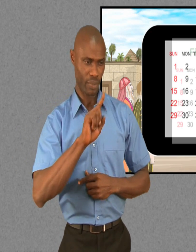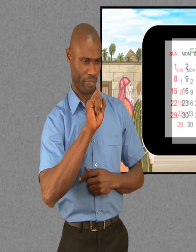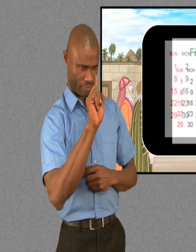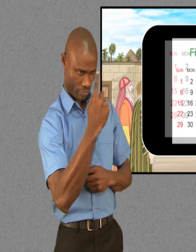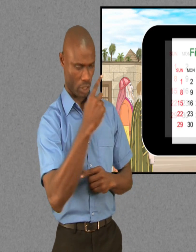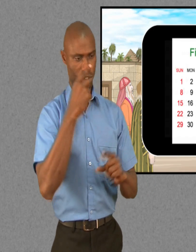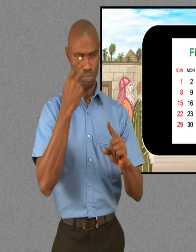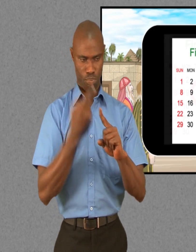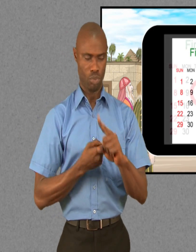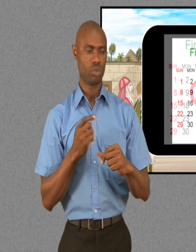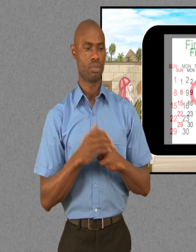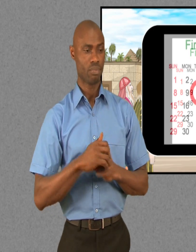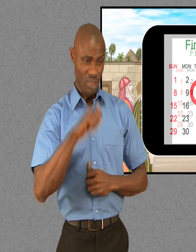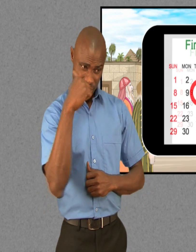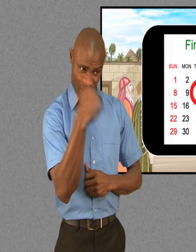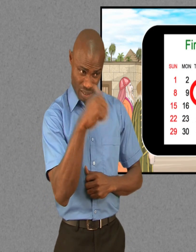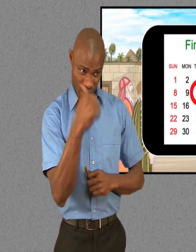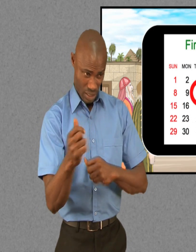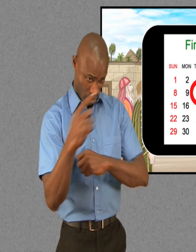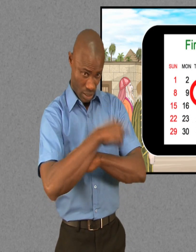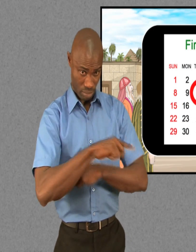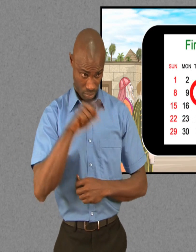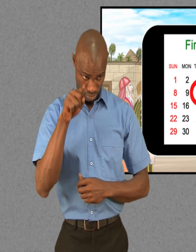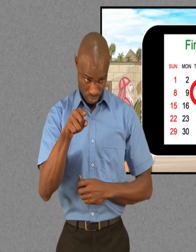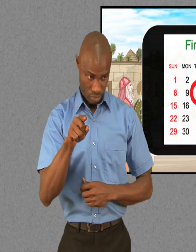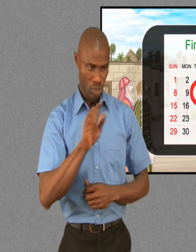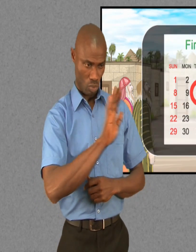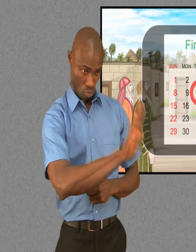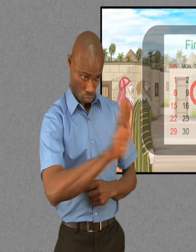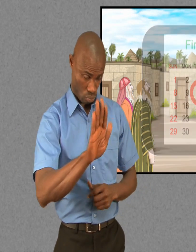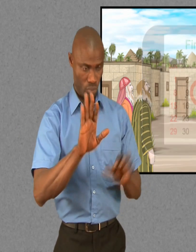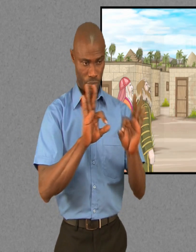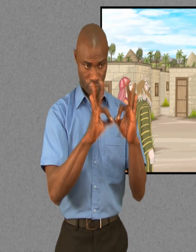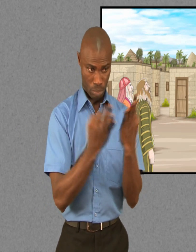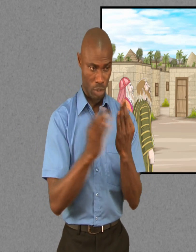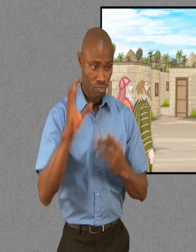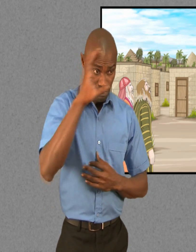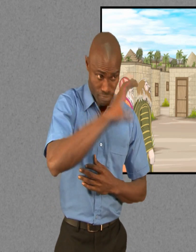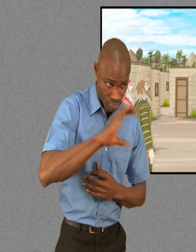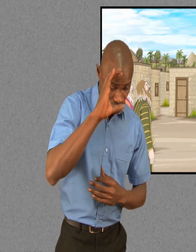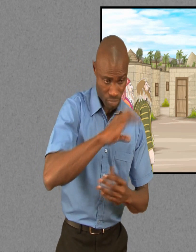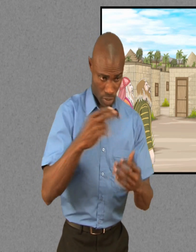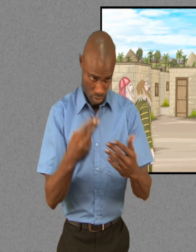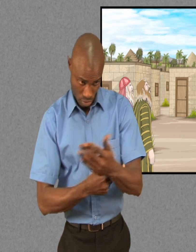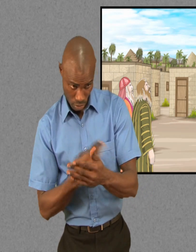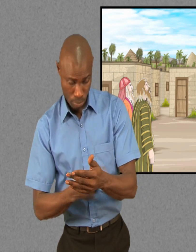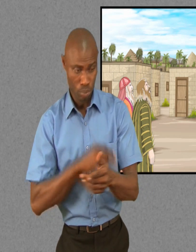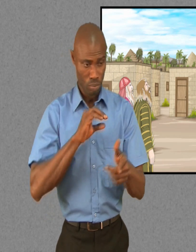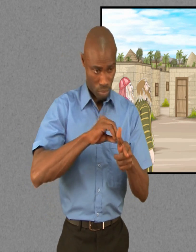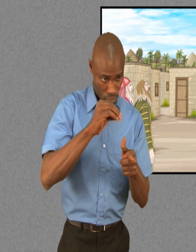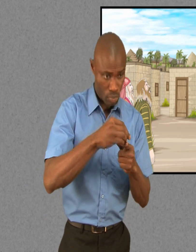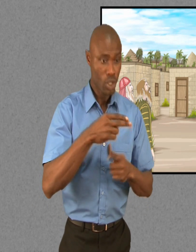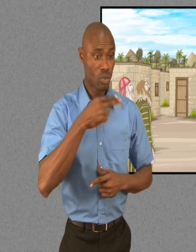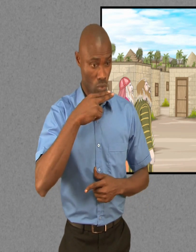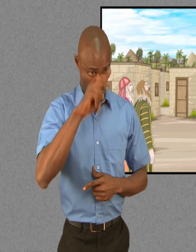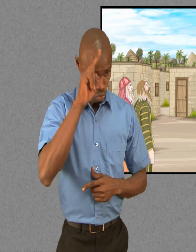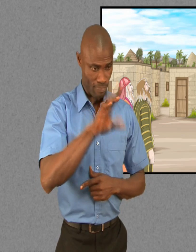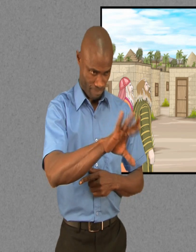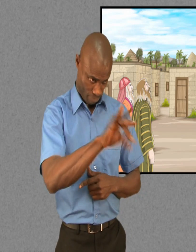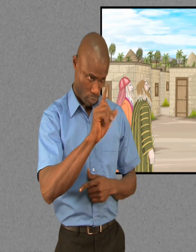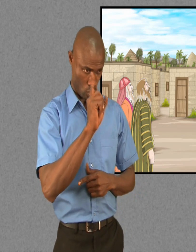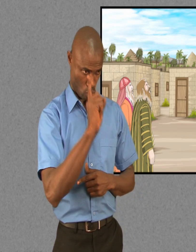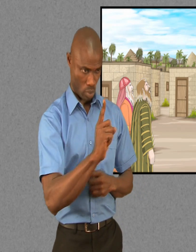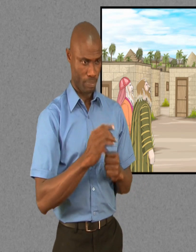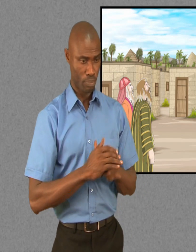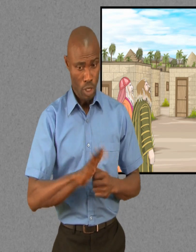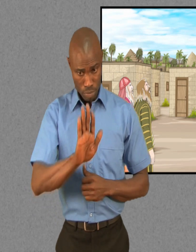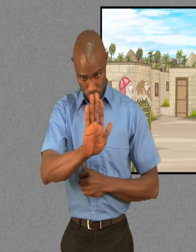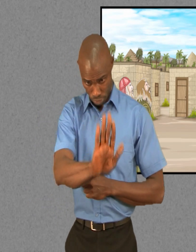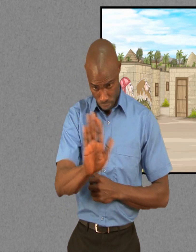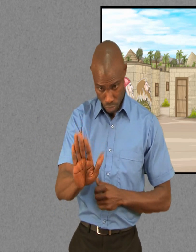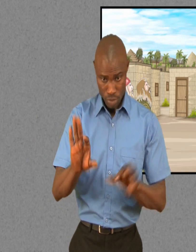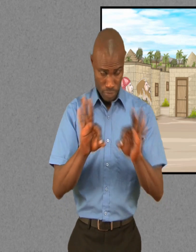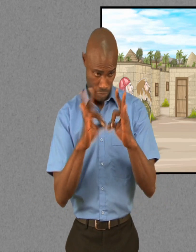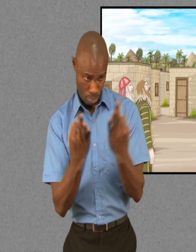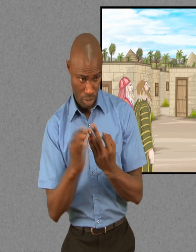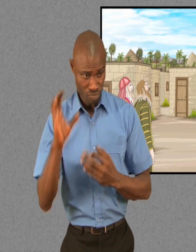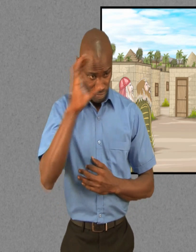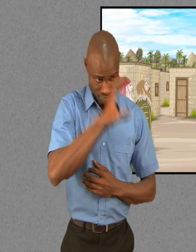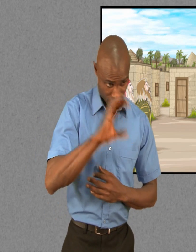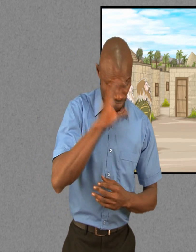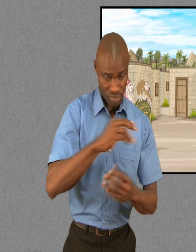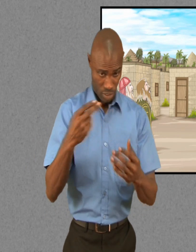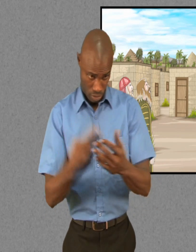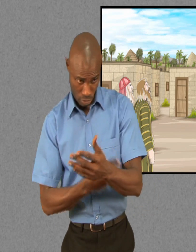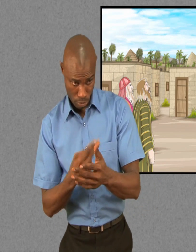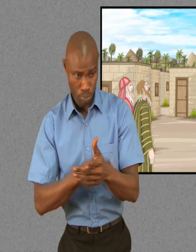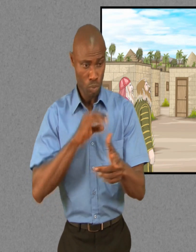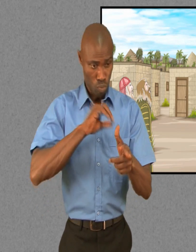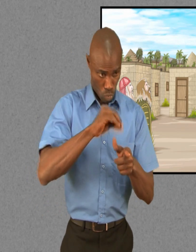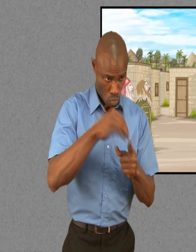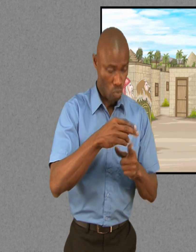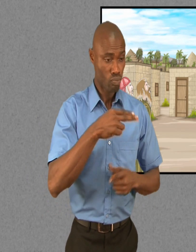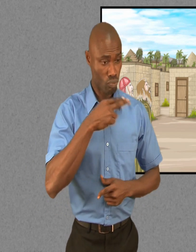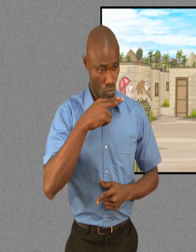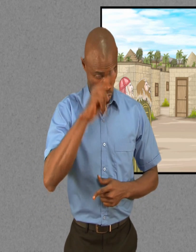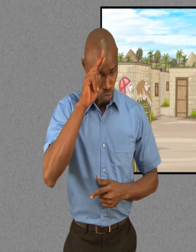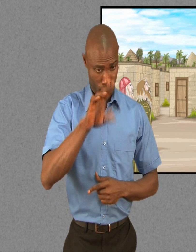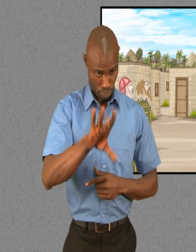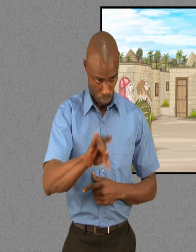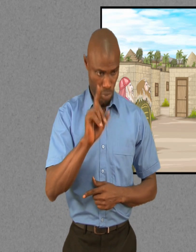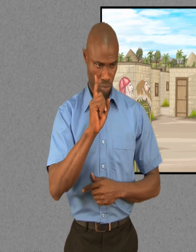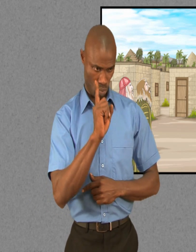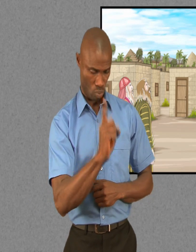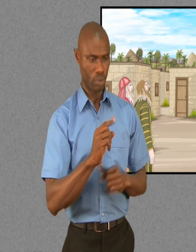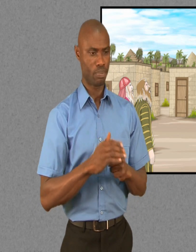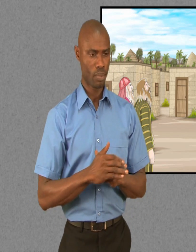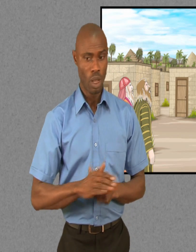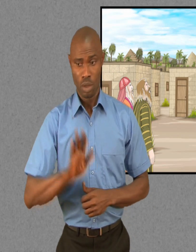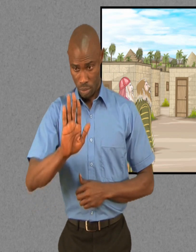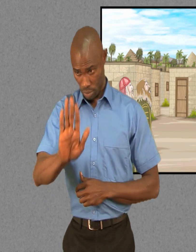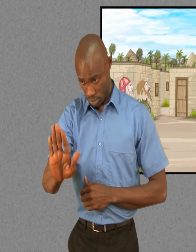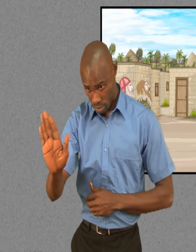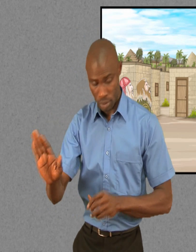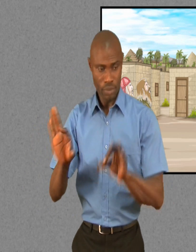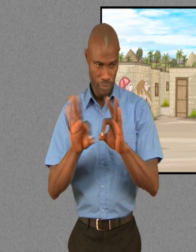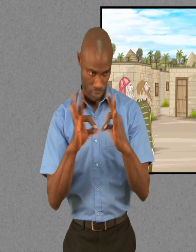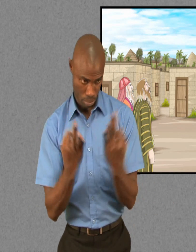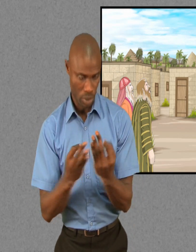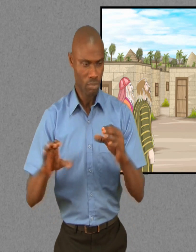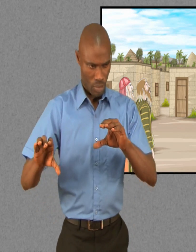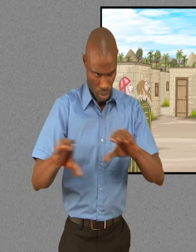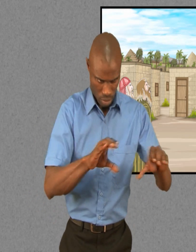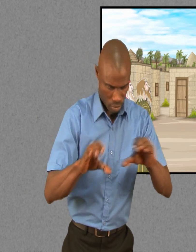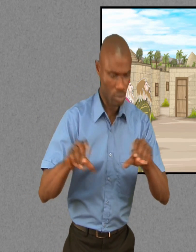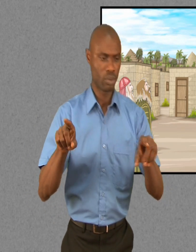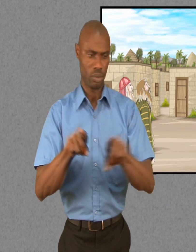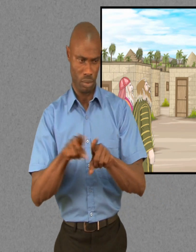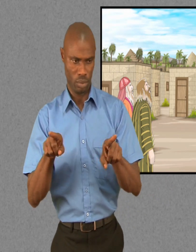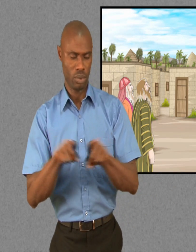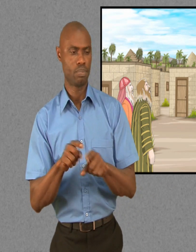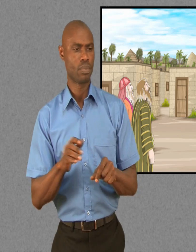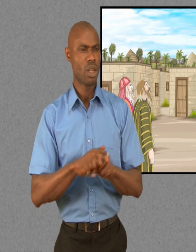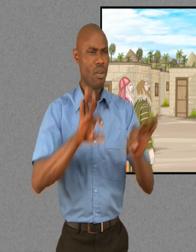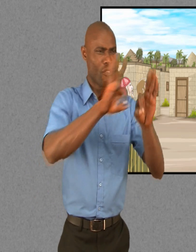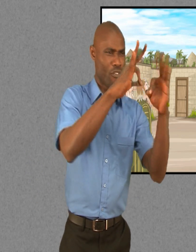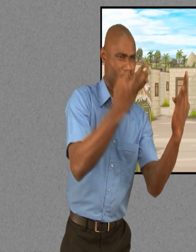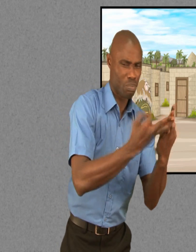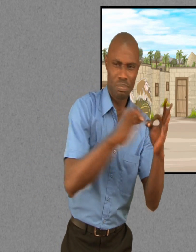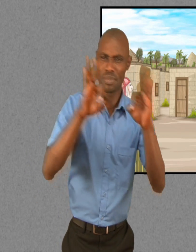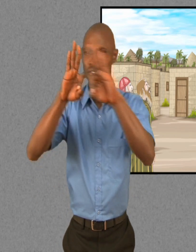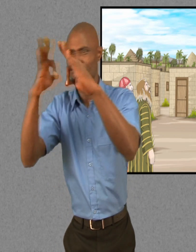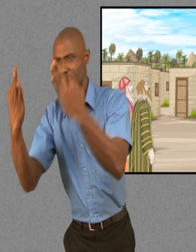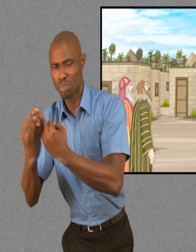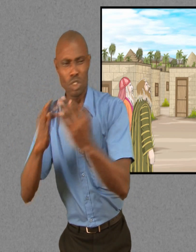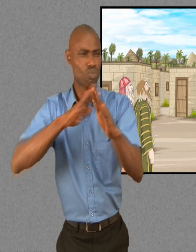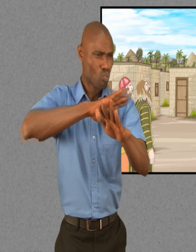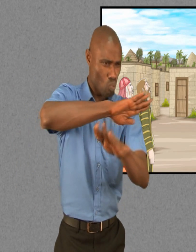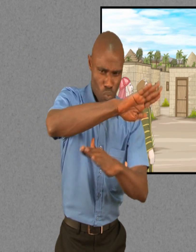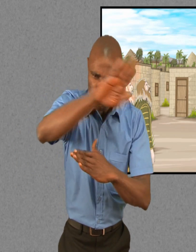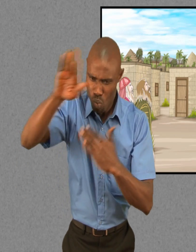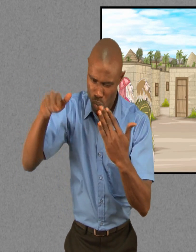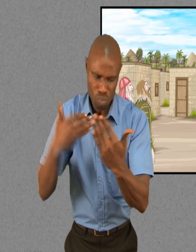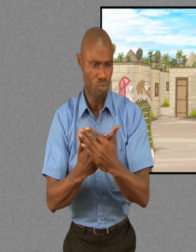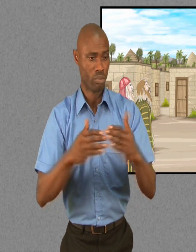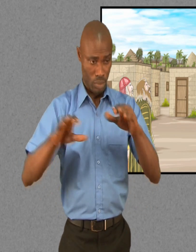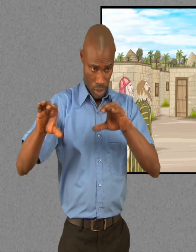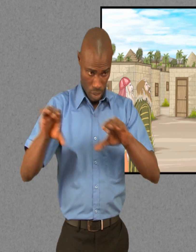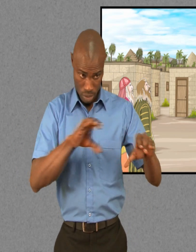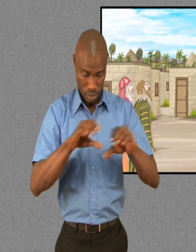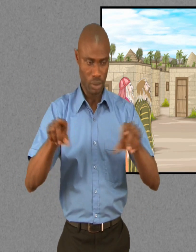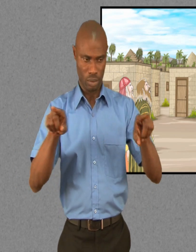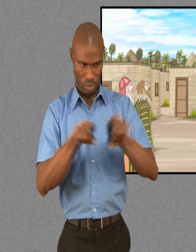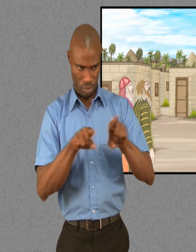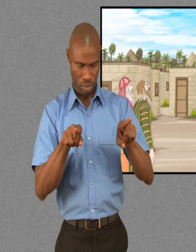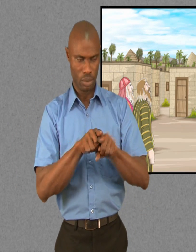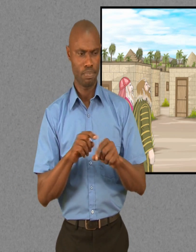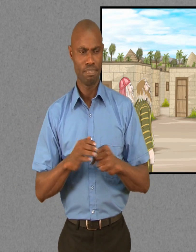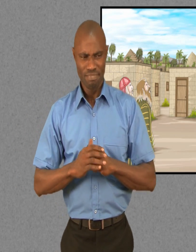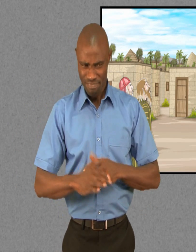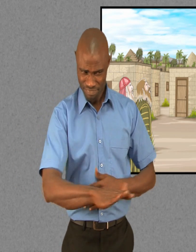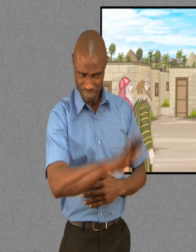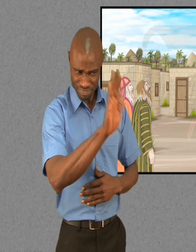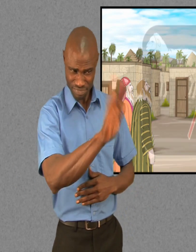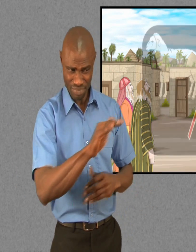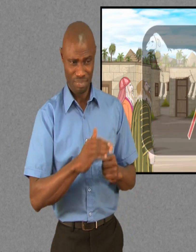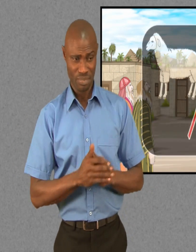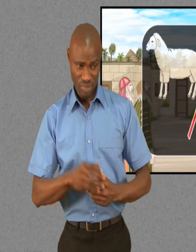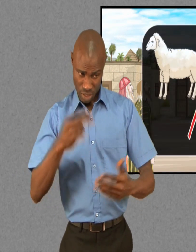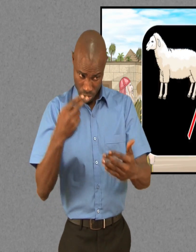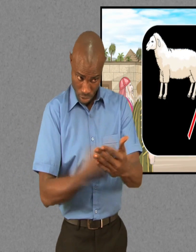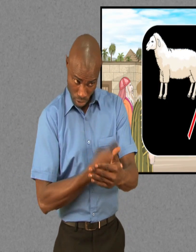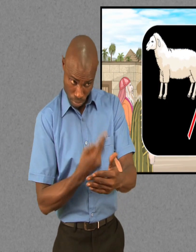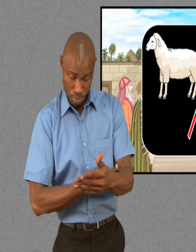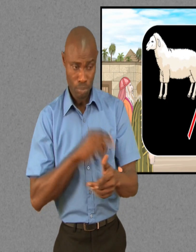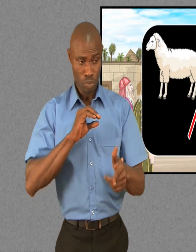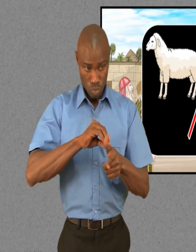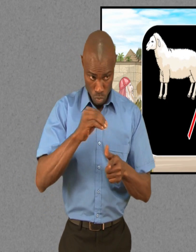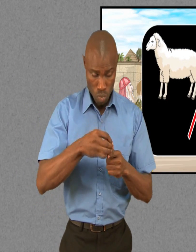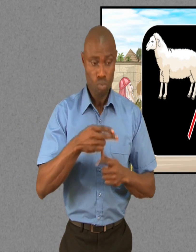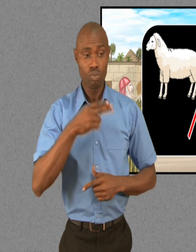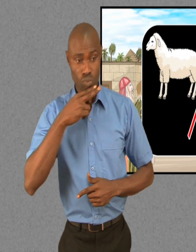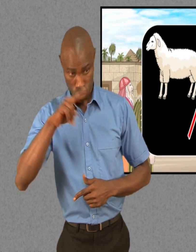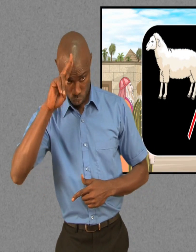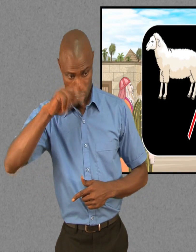Tell the whole congregation of Israel that on the tenth day of this month each man must select a lamb for his family, one per household. If the household is too small for a whole lamb, they are to share with the nearest neighbor based on the number of people, and apportion the lamb accordingly.